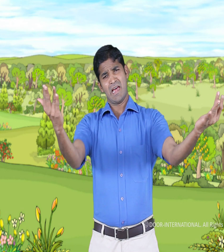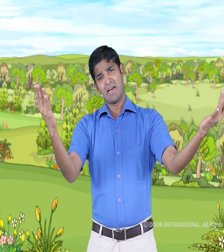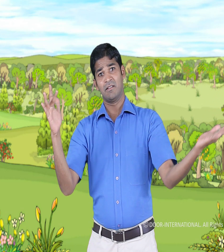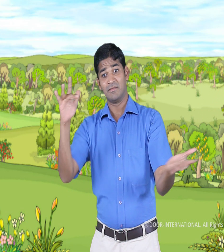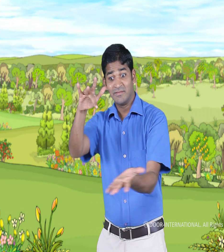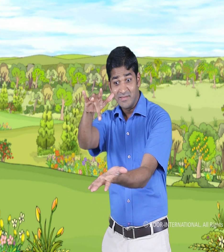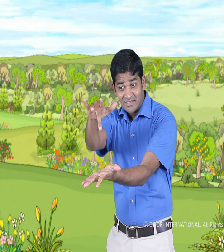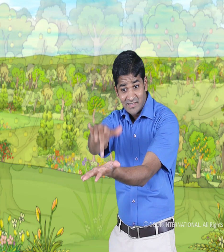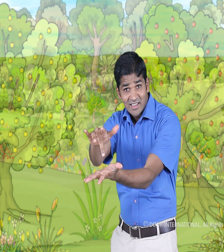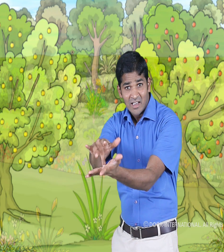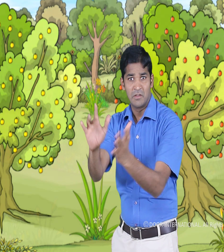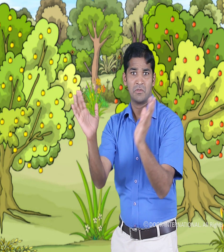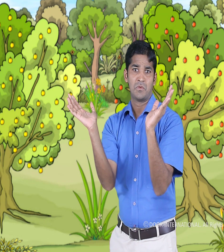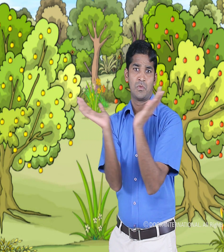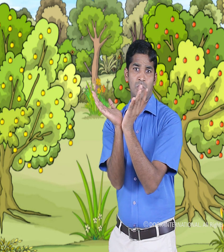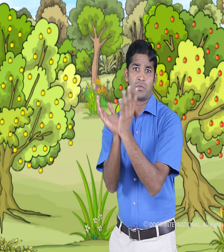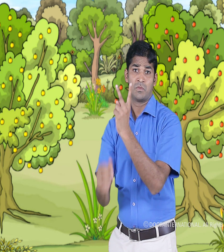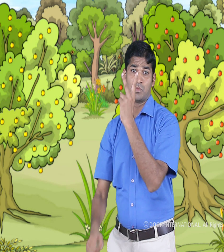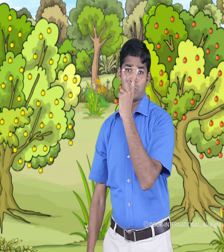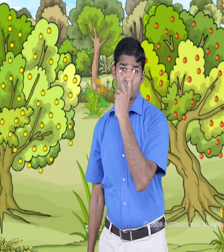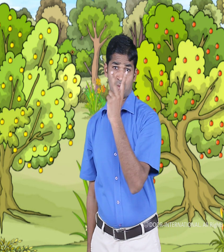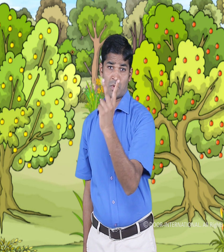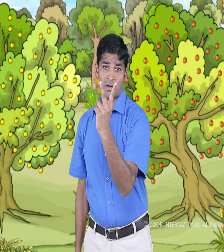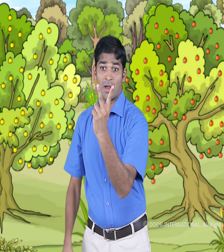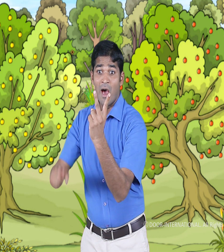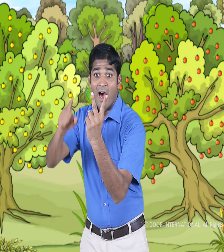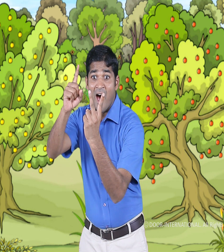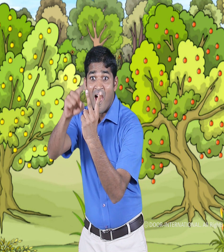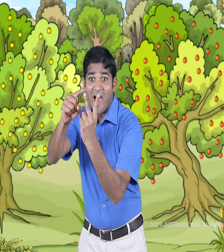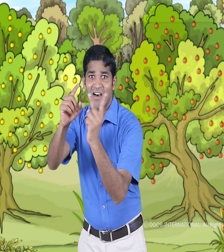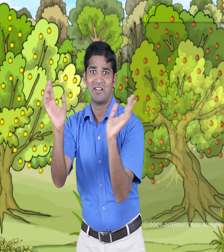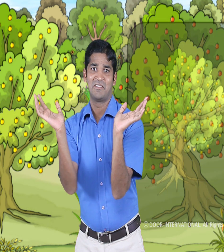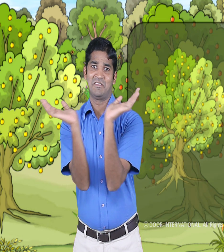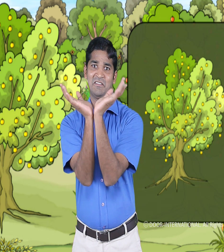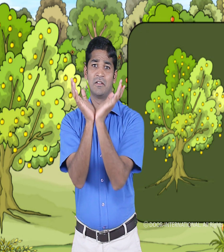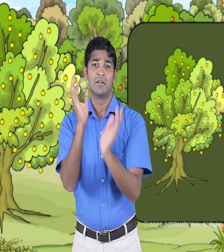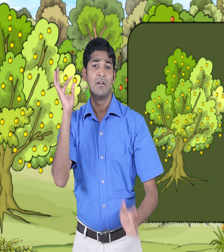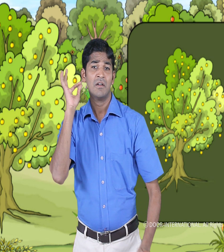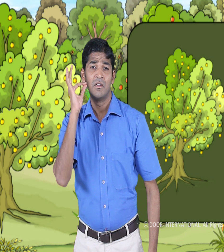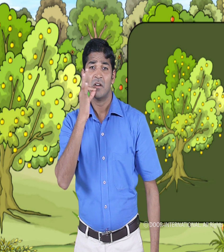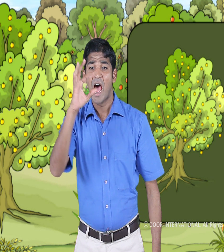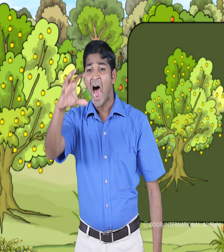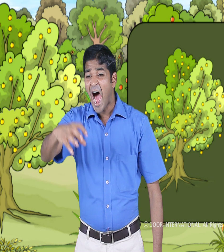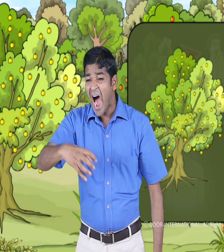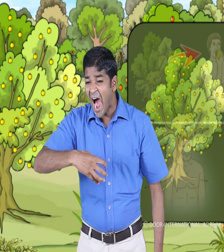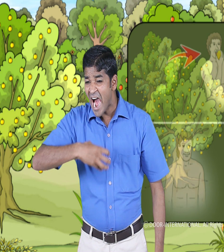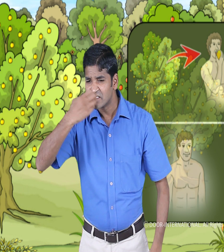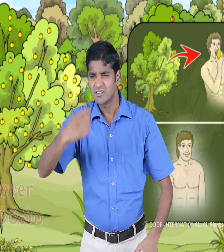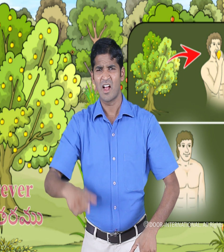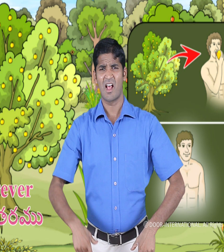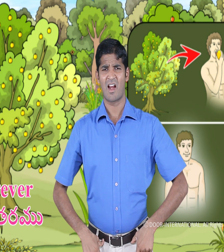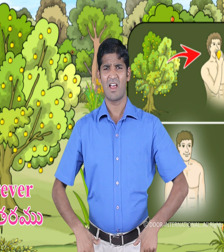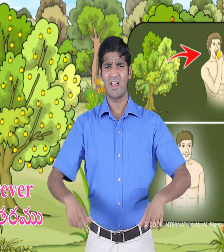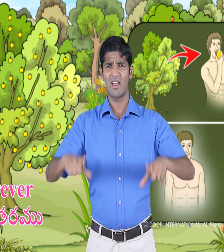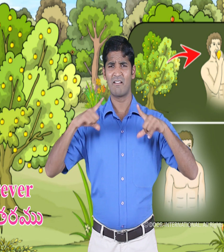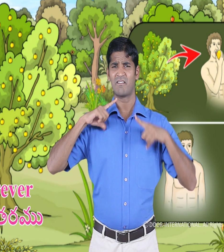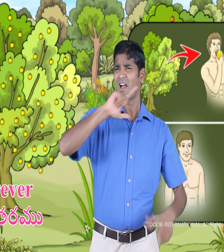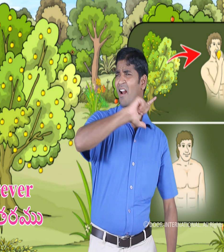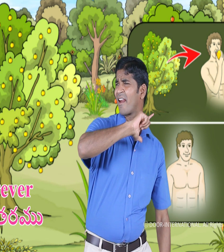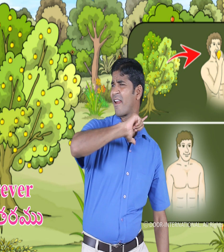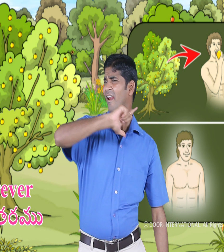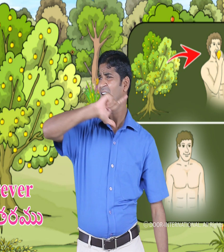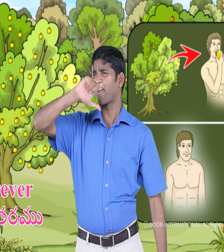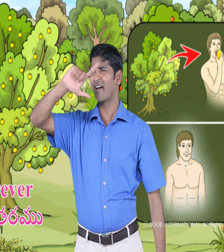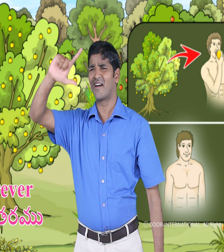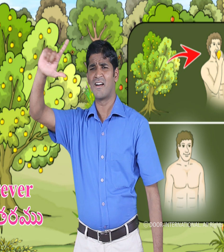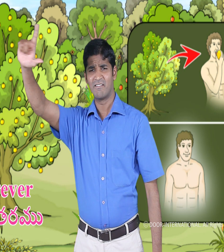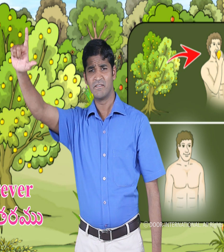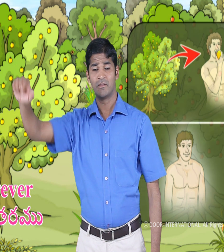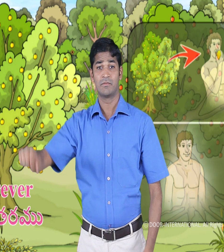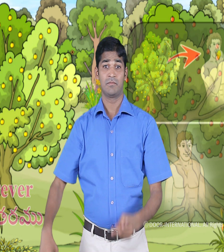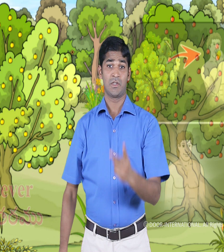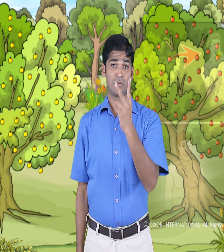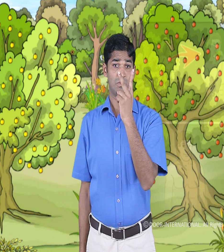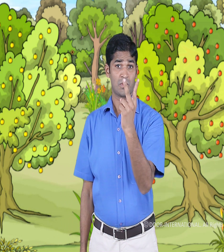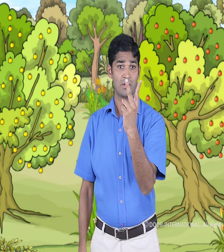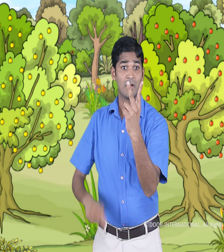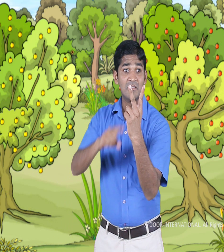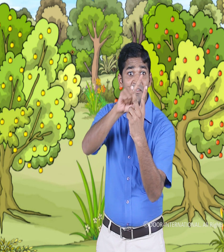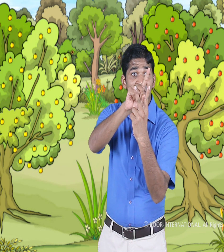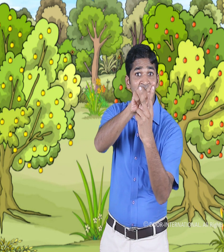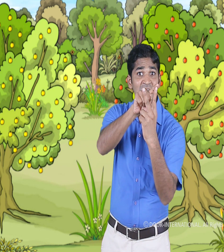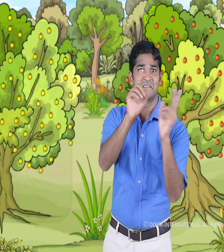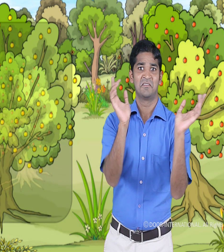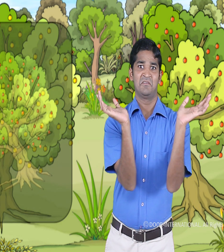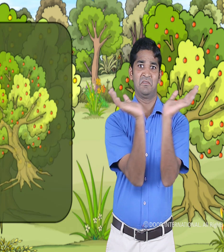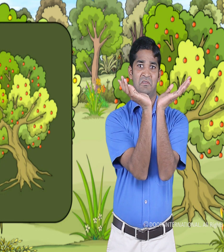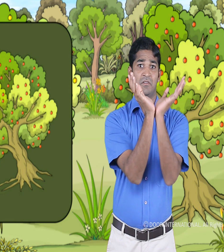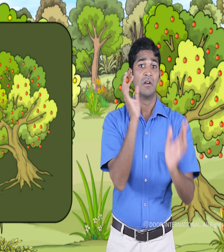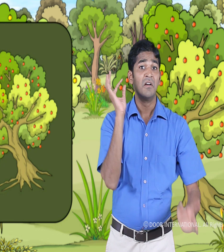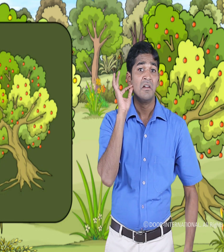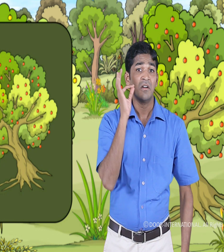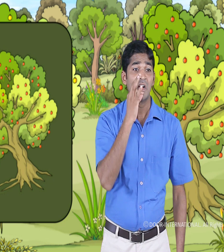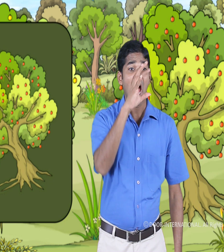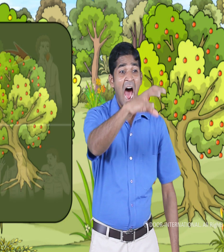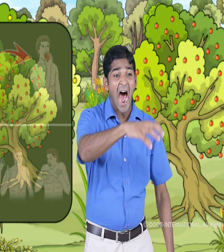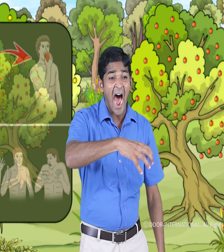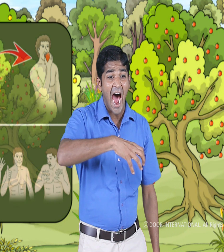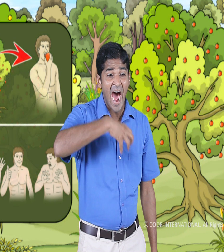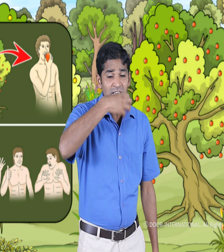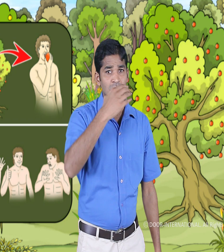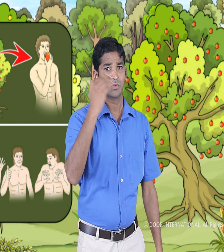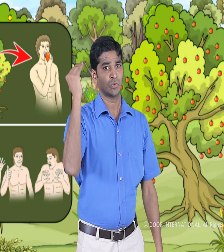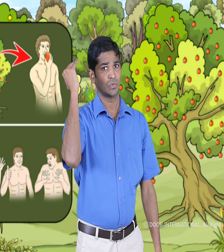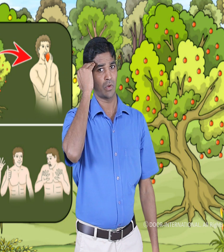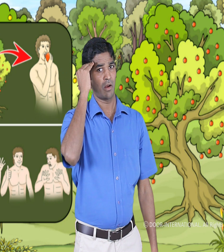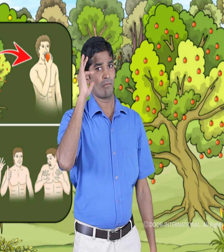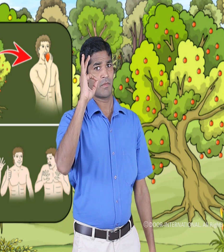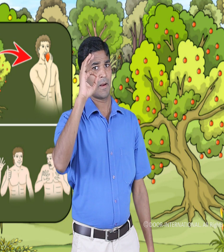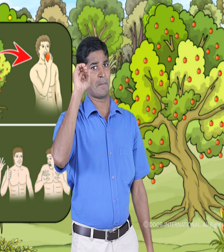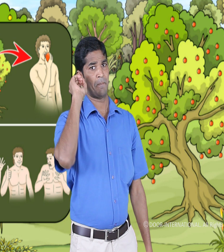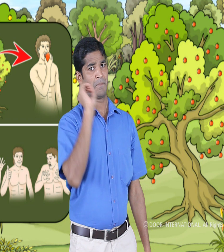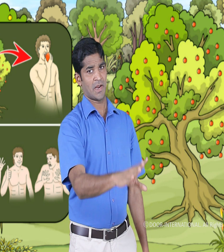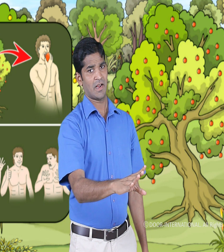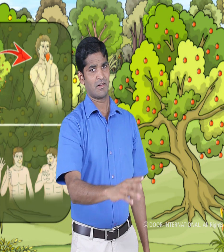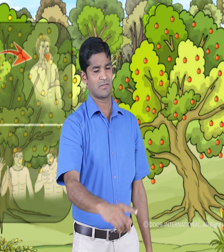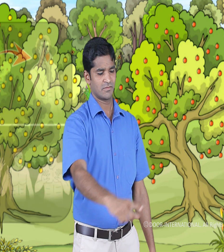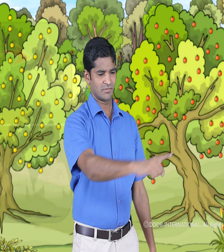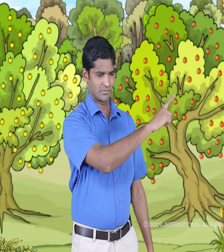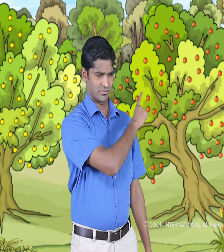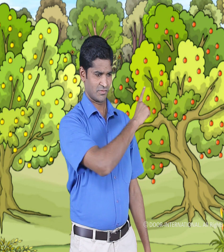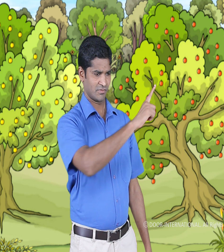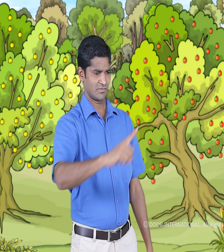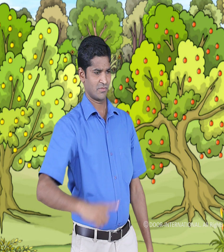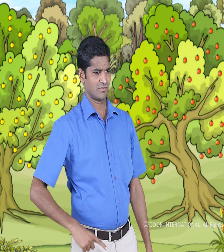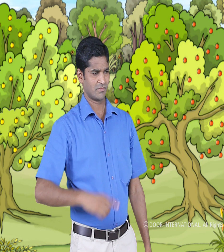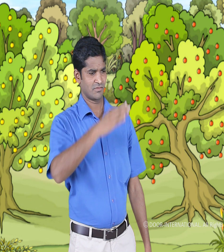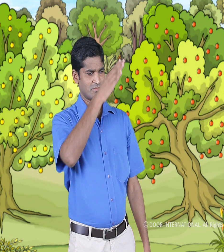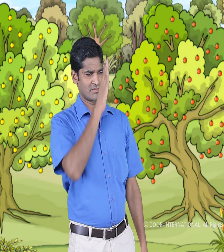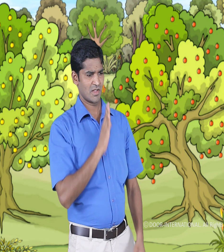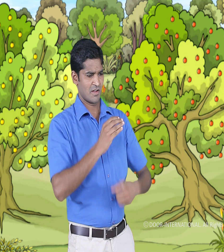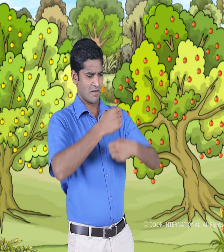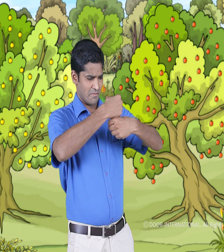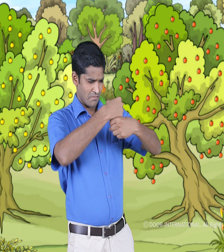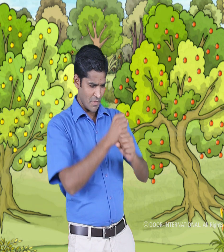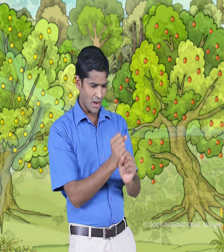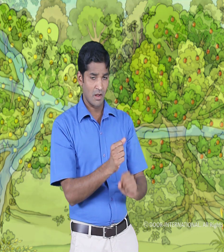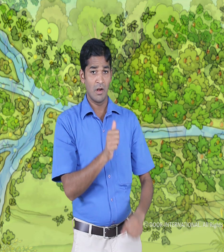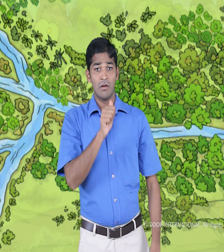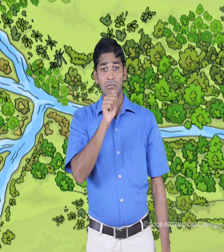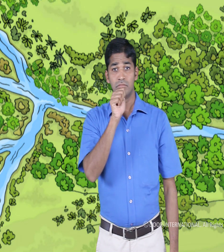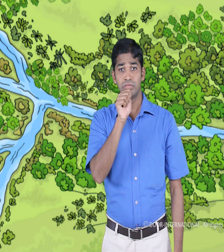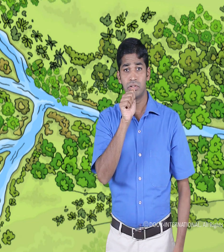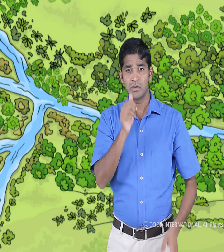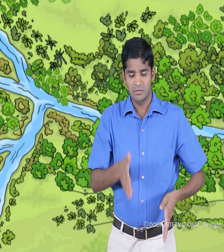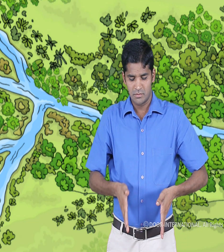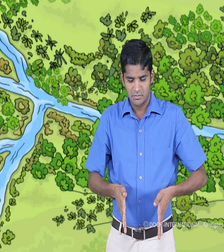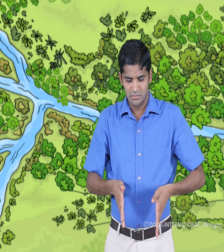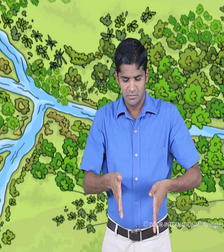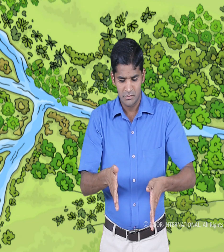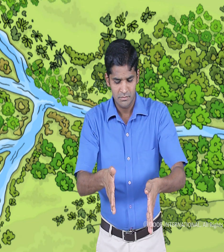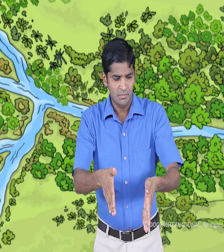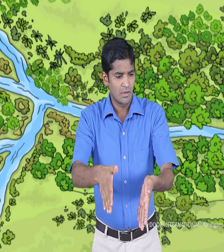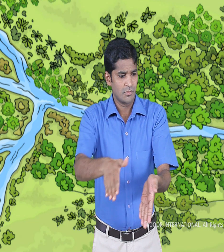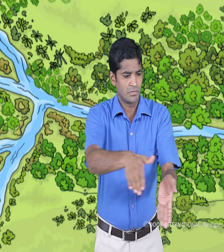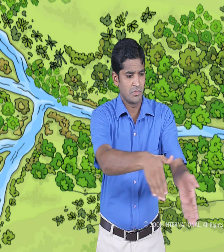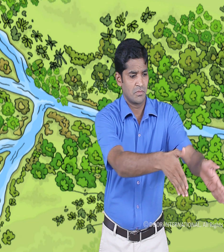And in the middle of the garden were the tree of life and the tree of the knowledge of good and evil.